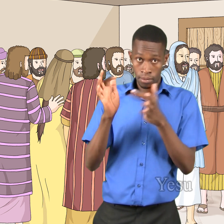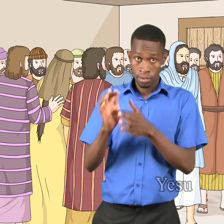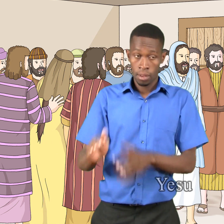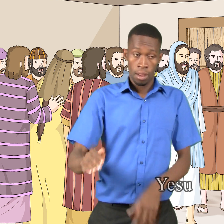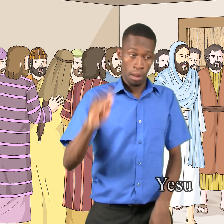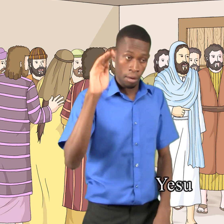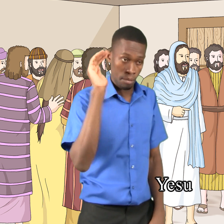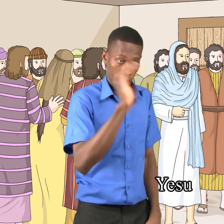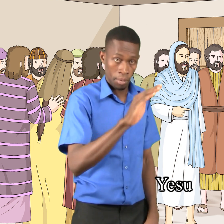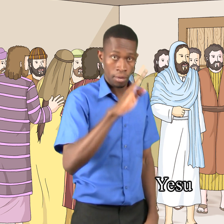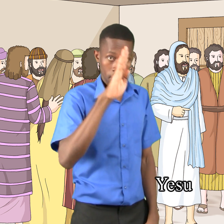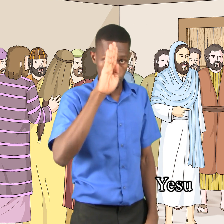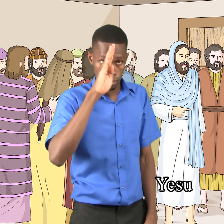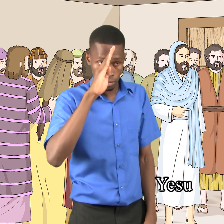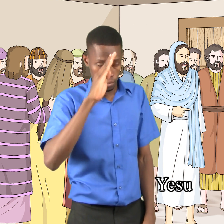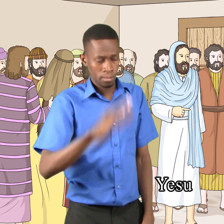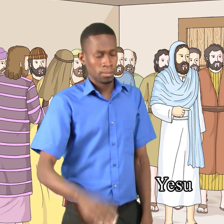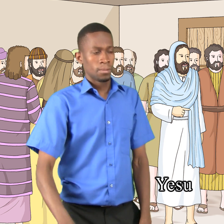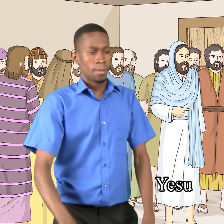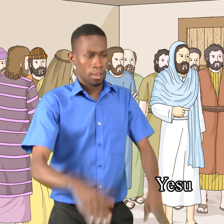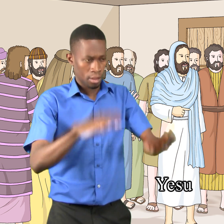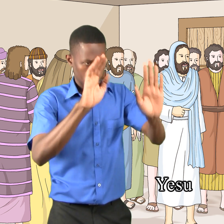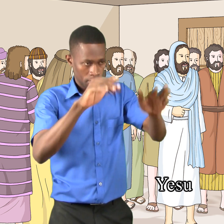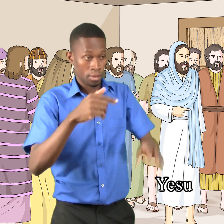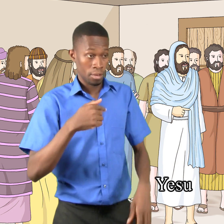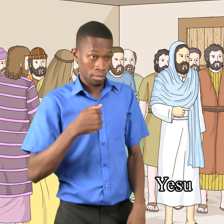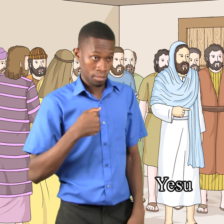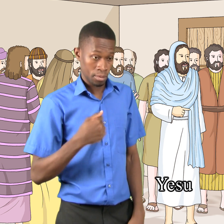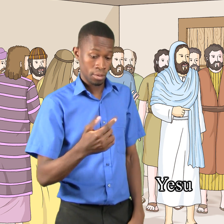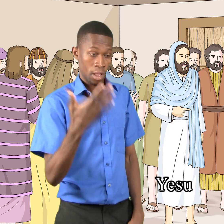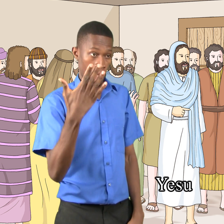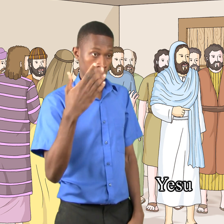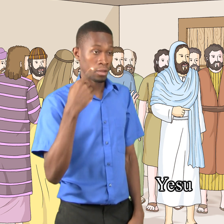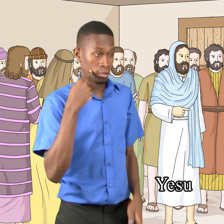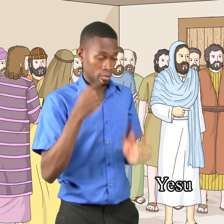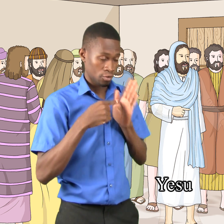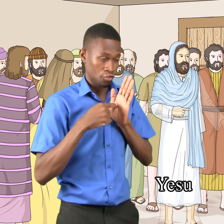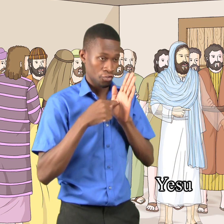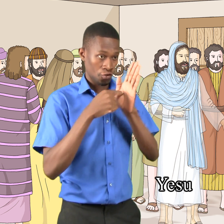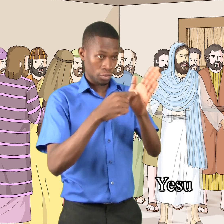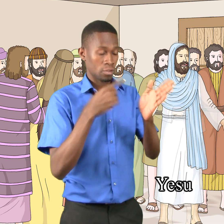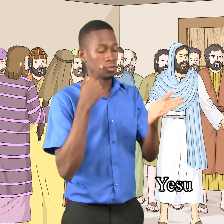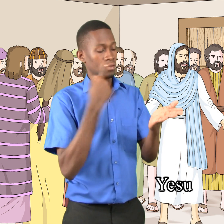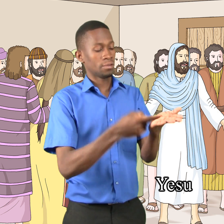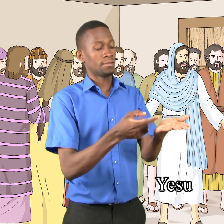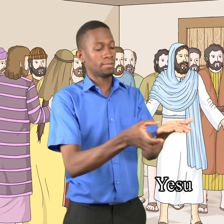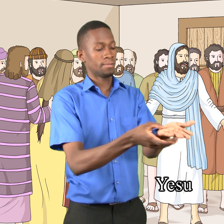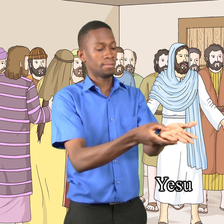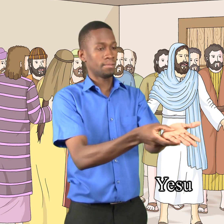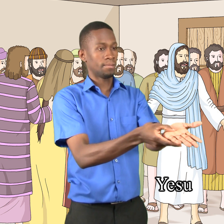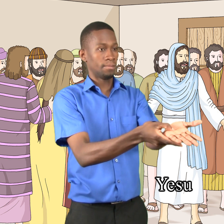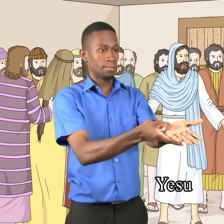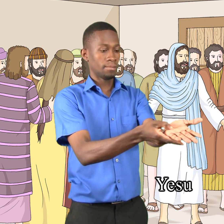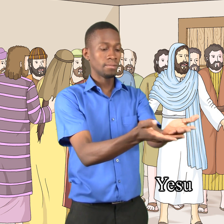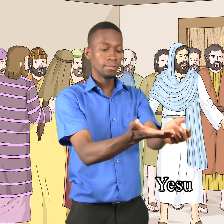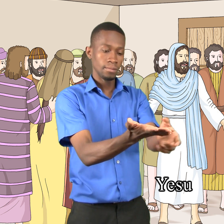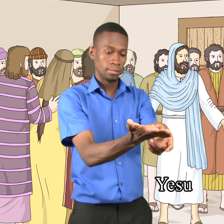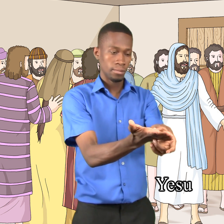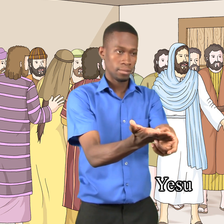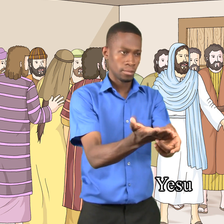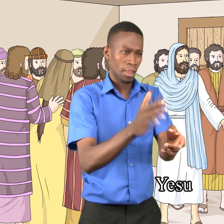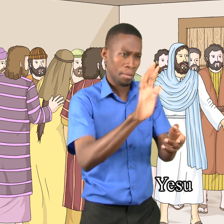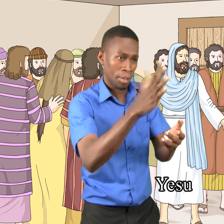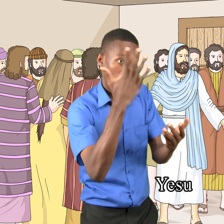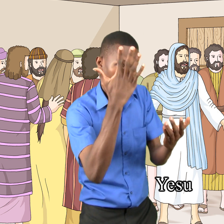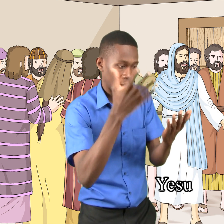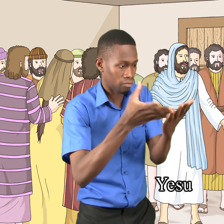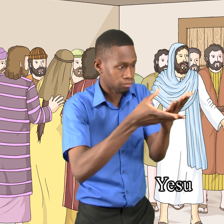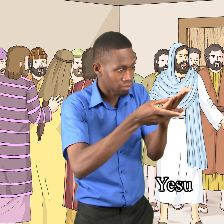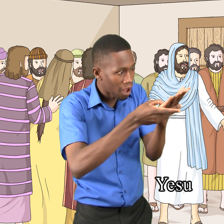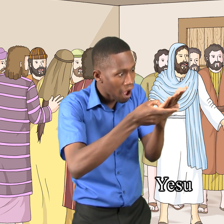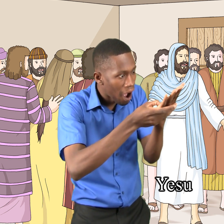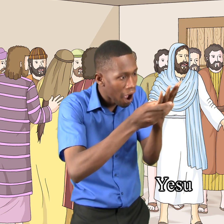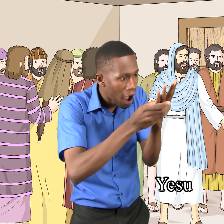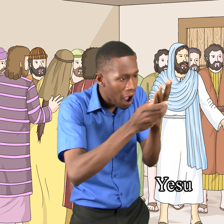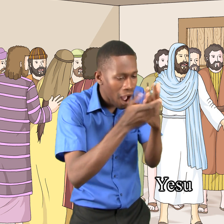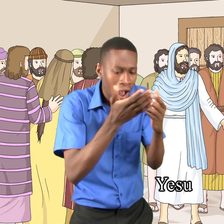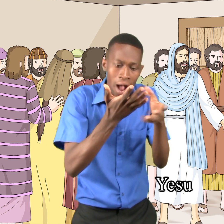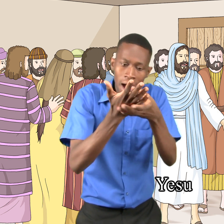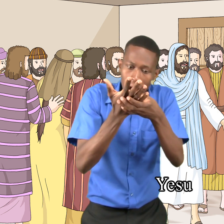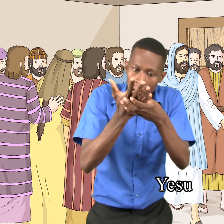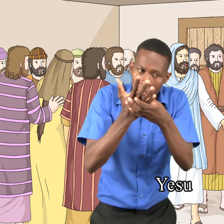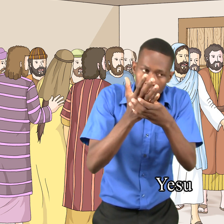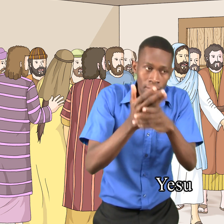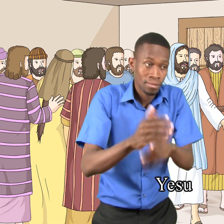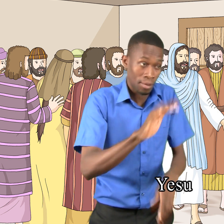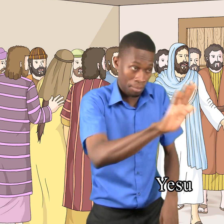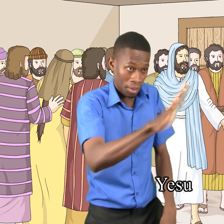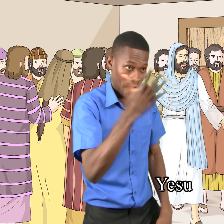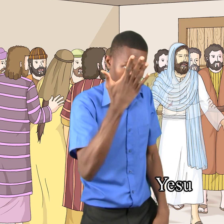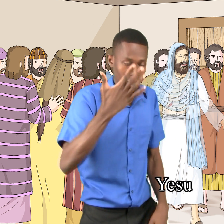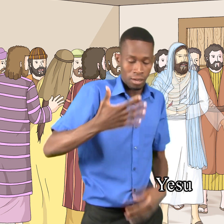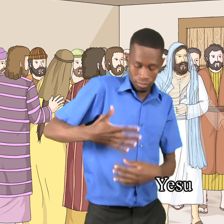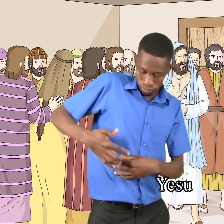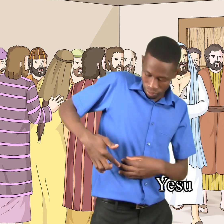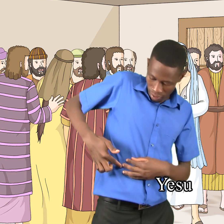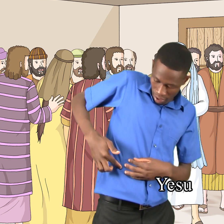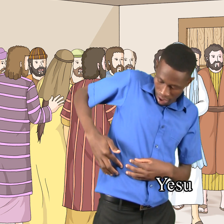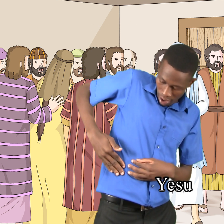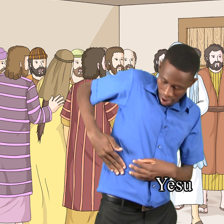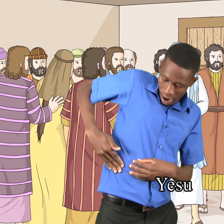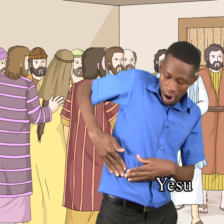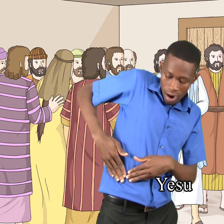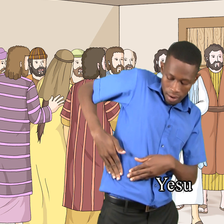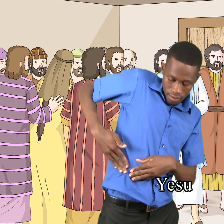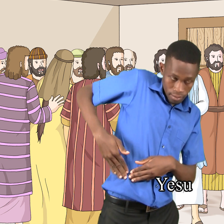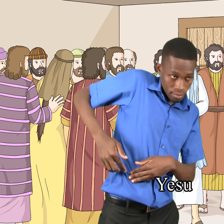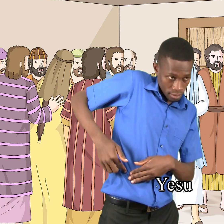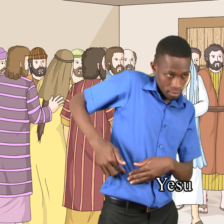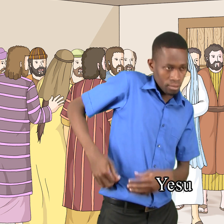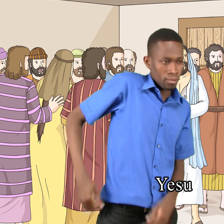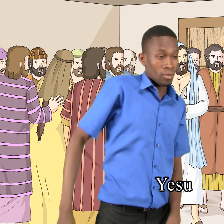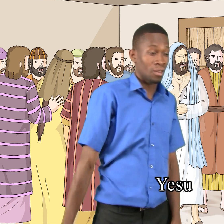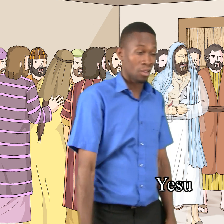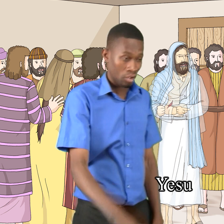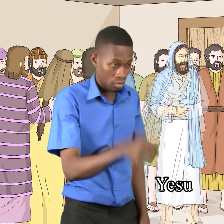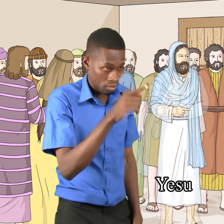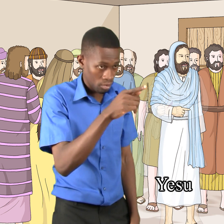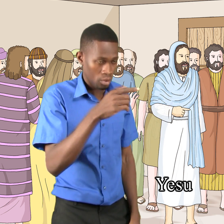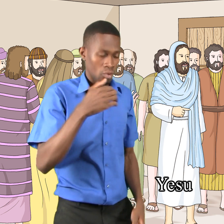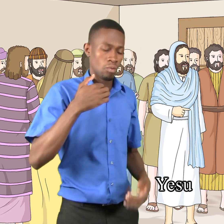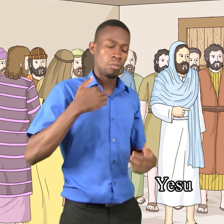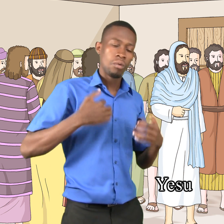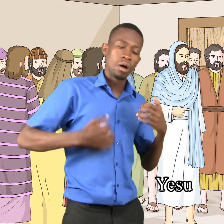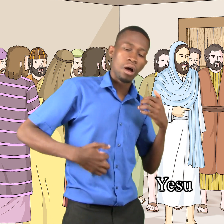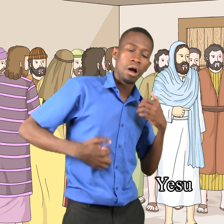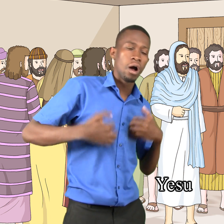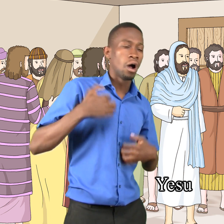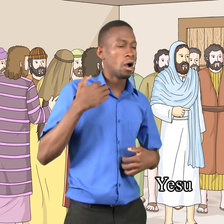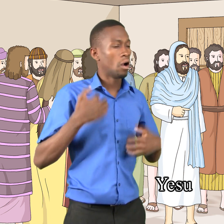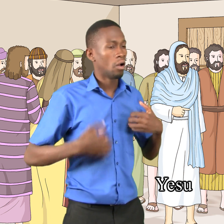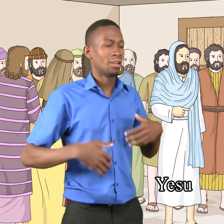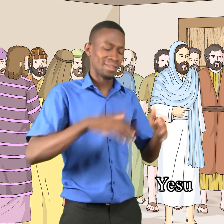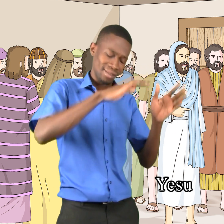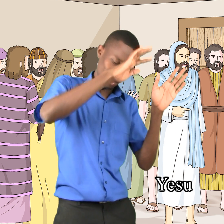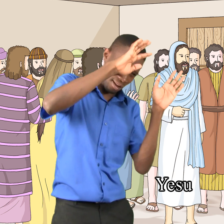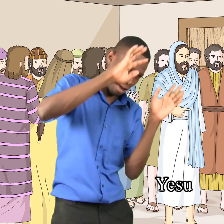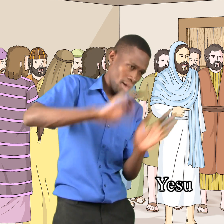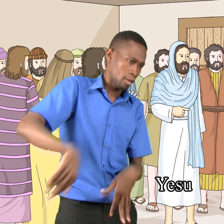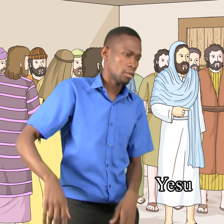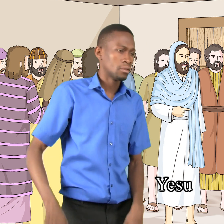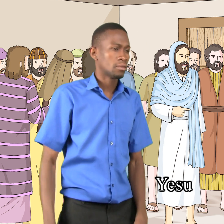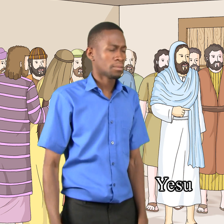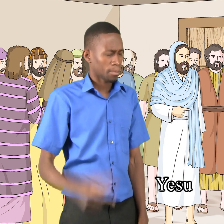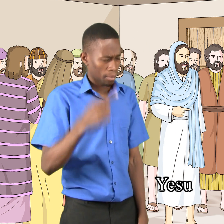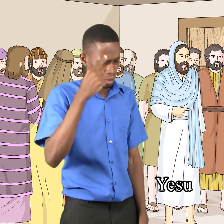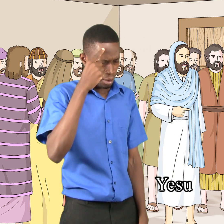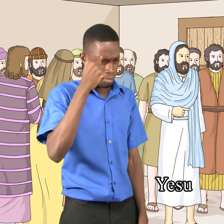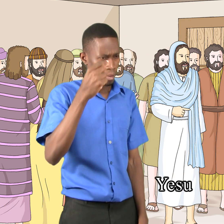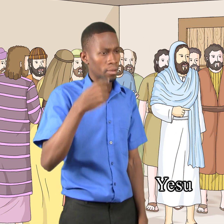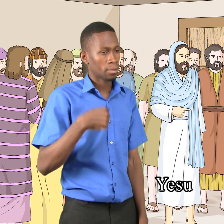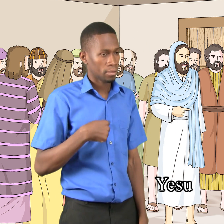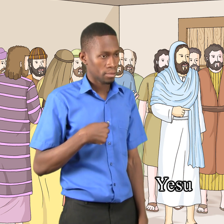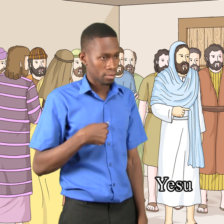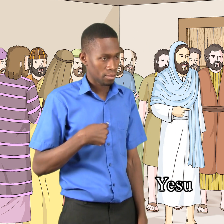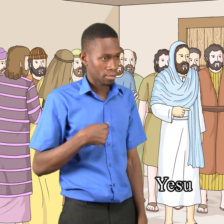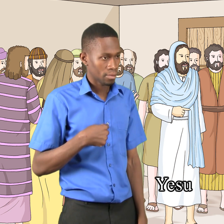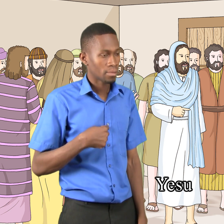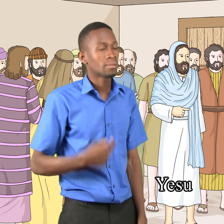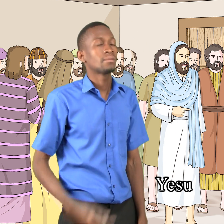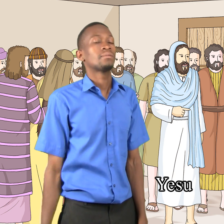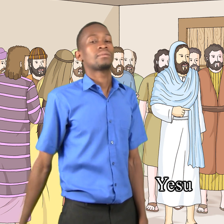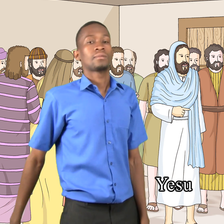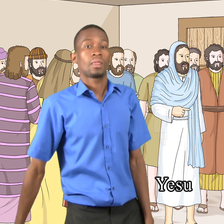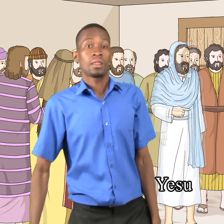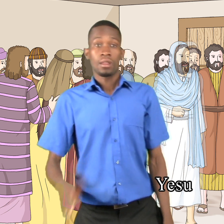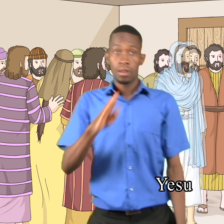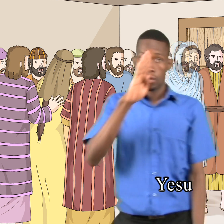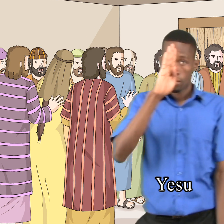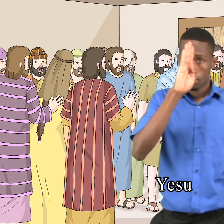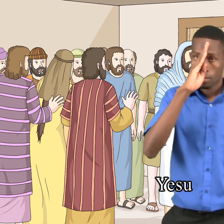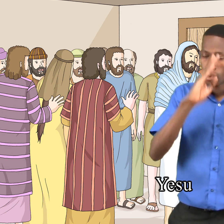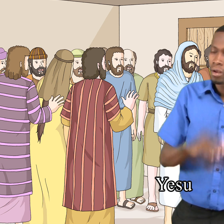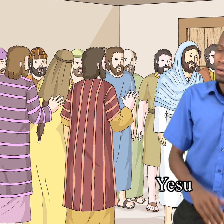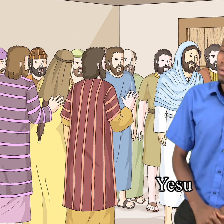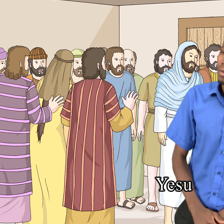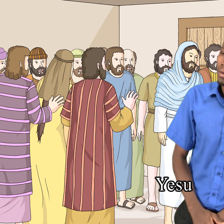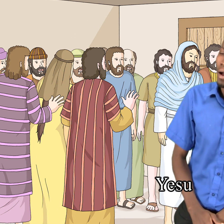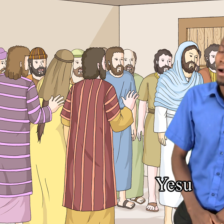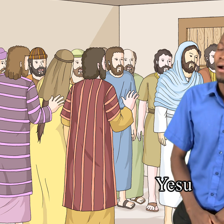Then Jesus said to Thomas, “Put your finger here and look at My hands. Reach out your hand and put it into My side. Stop doubting and believe.”